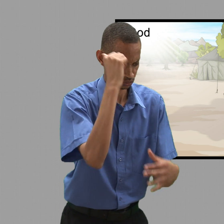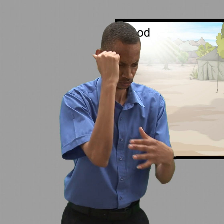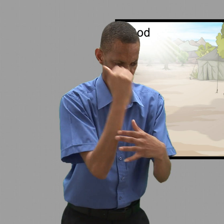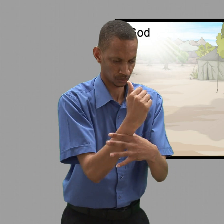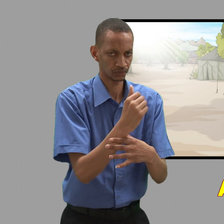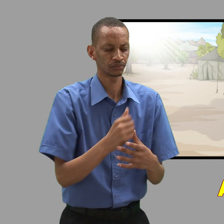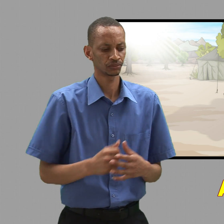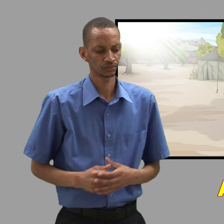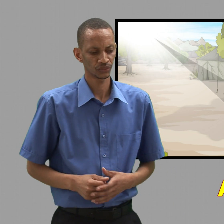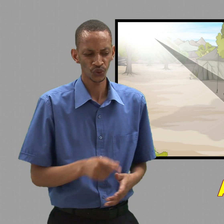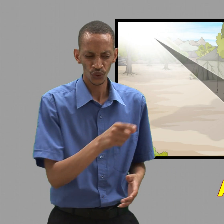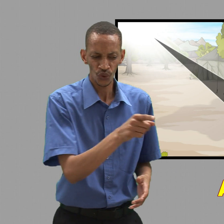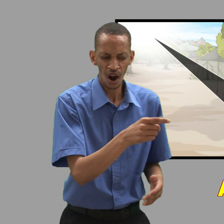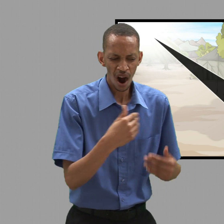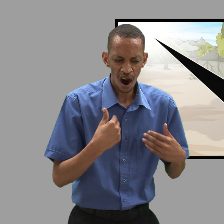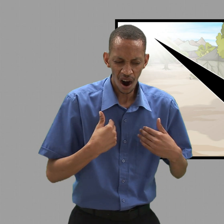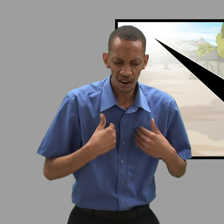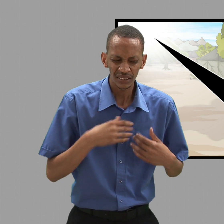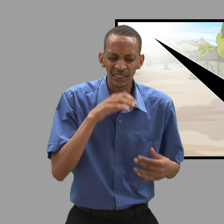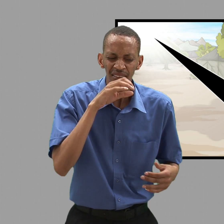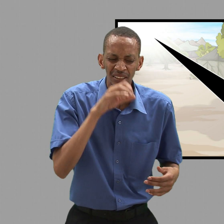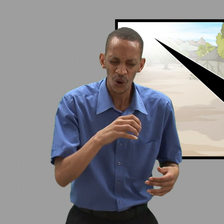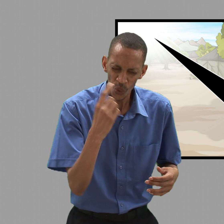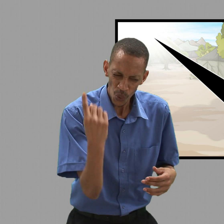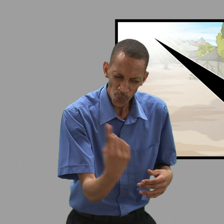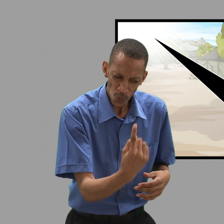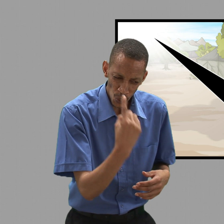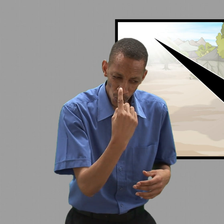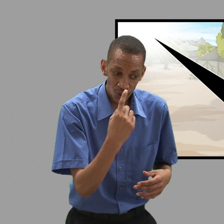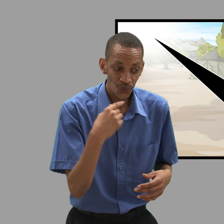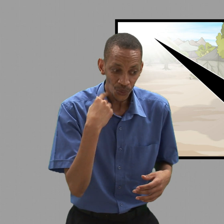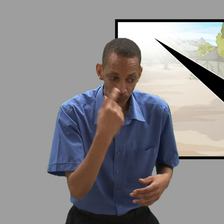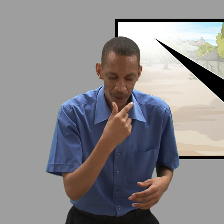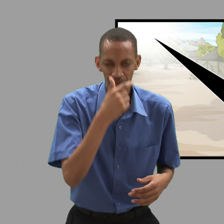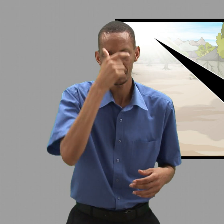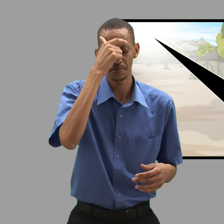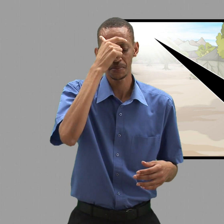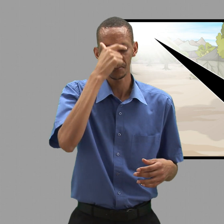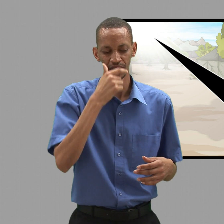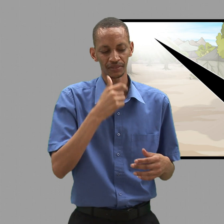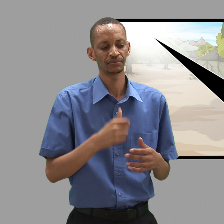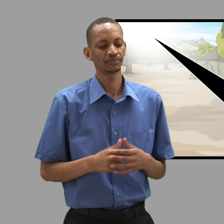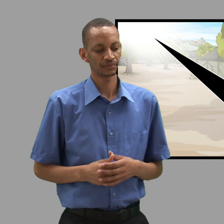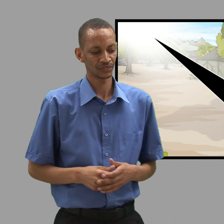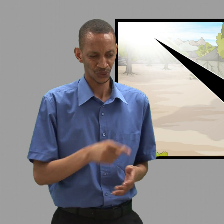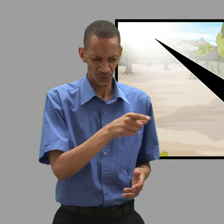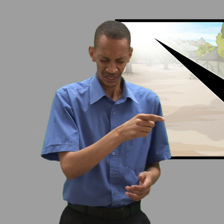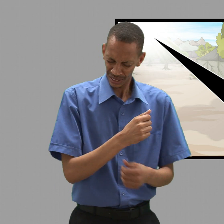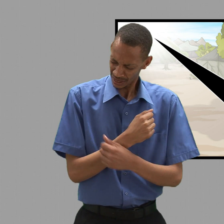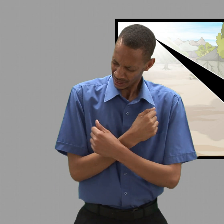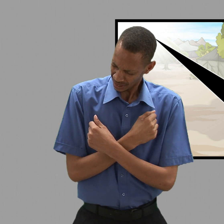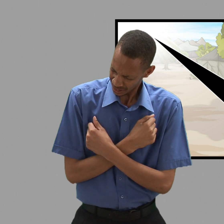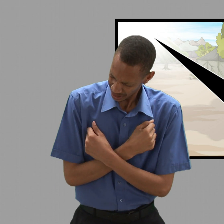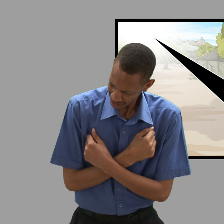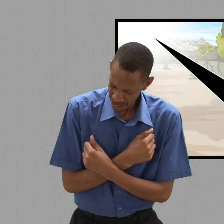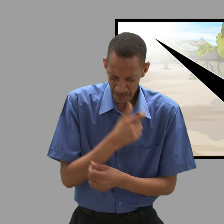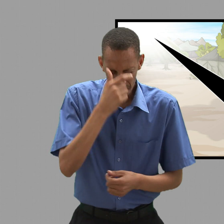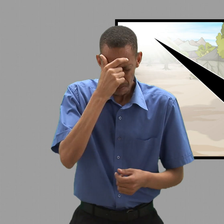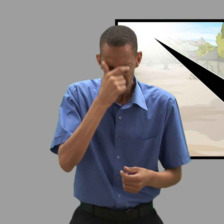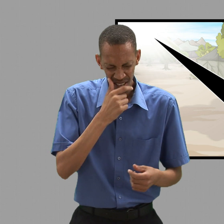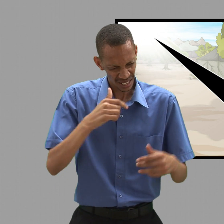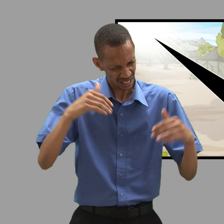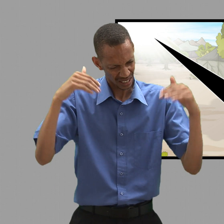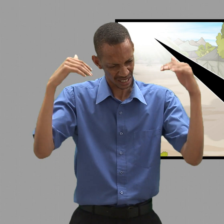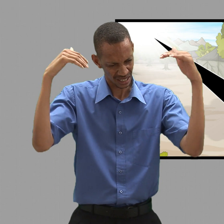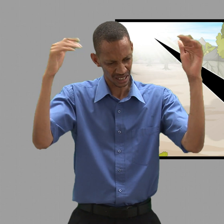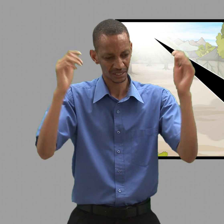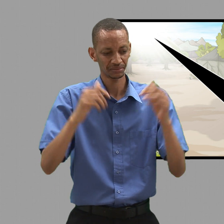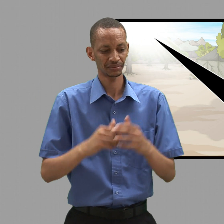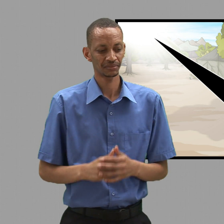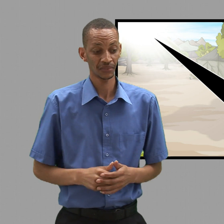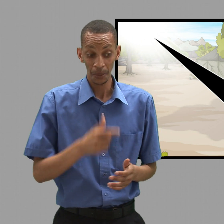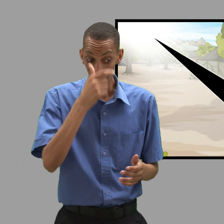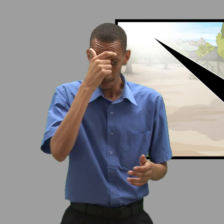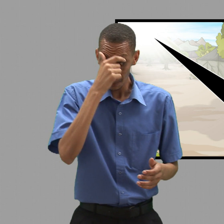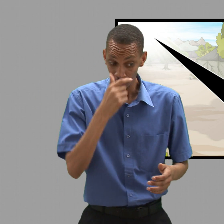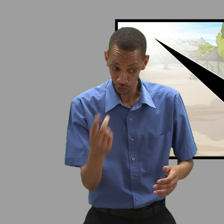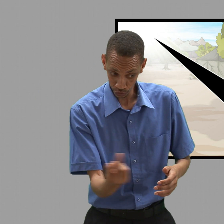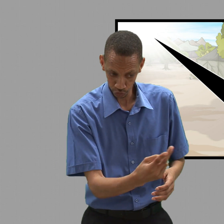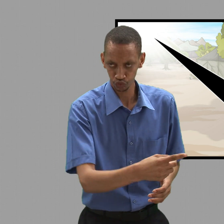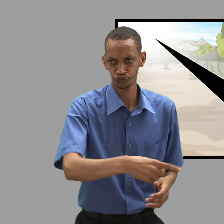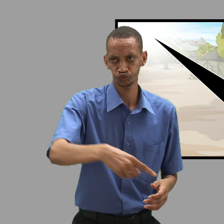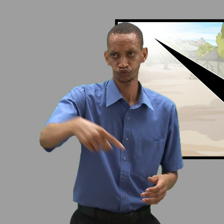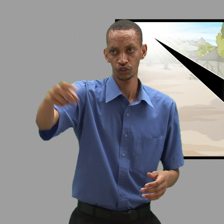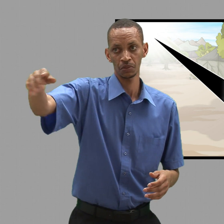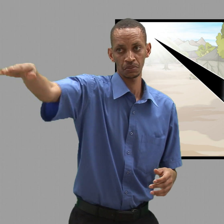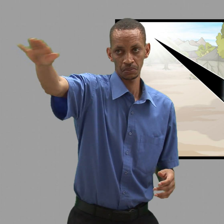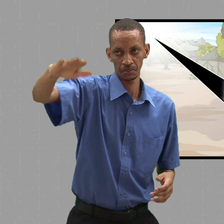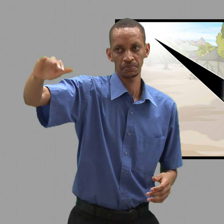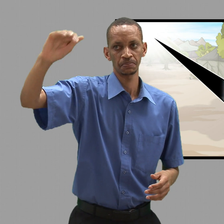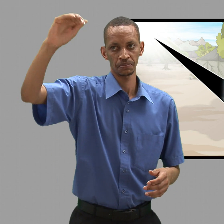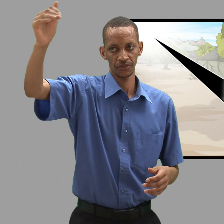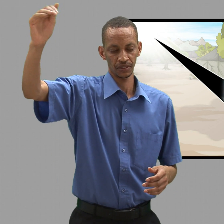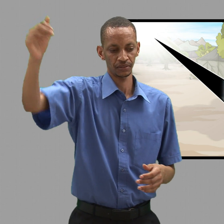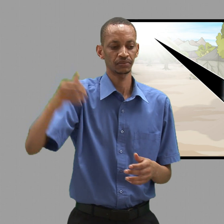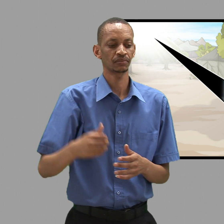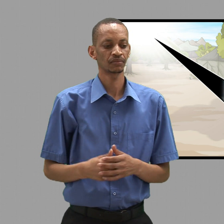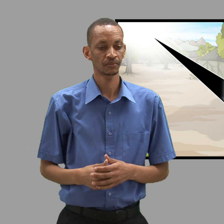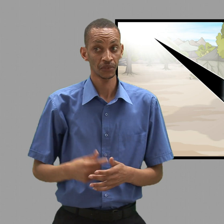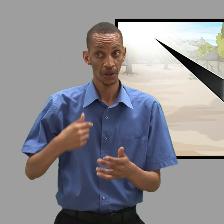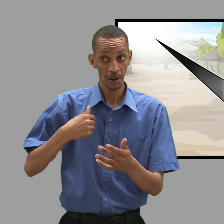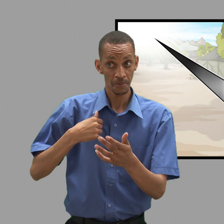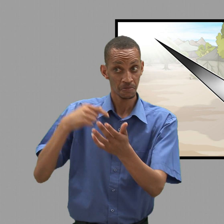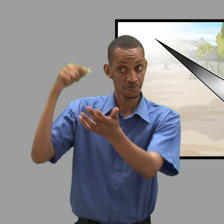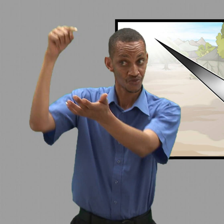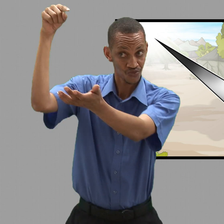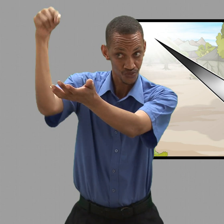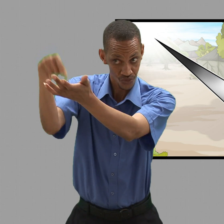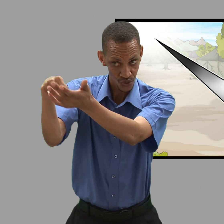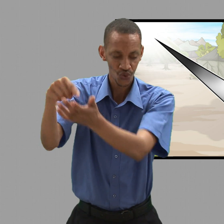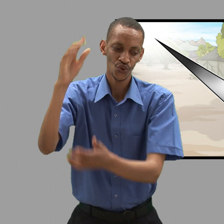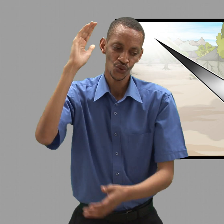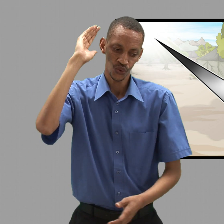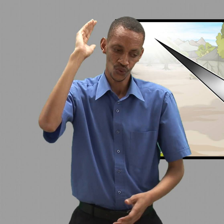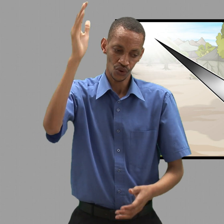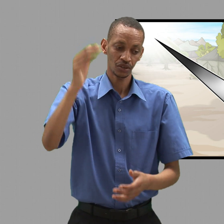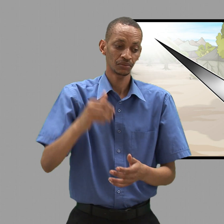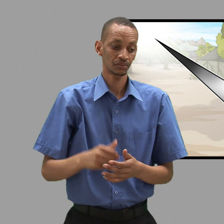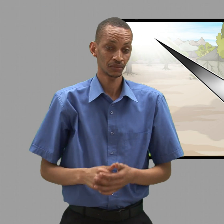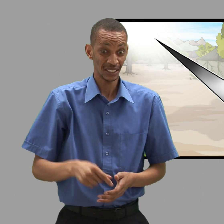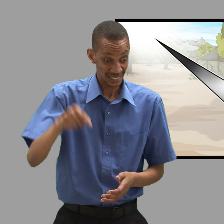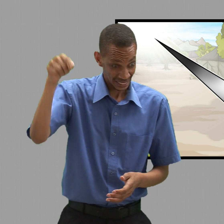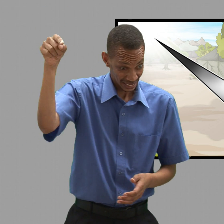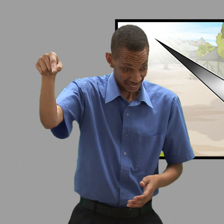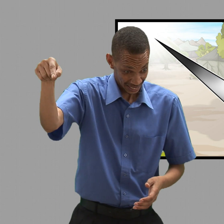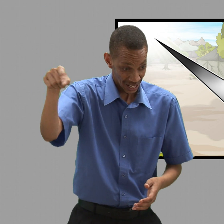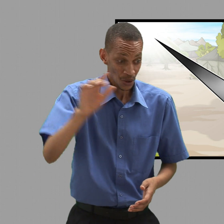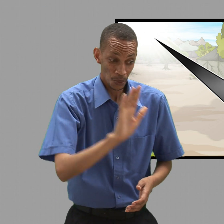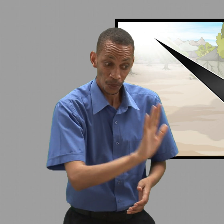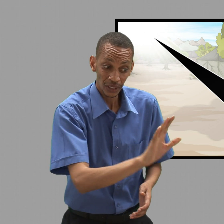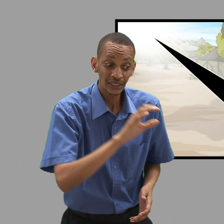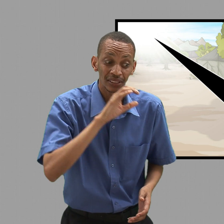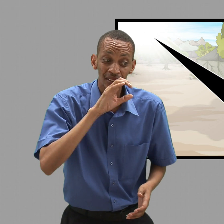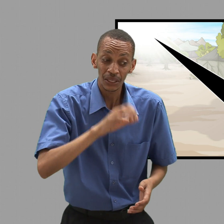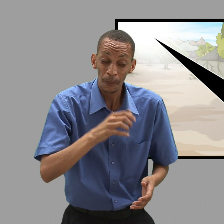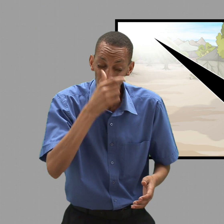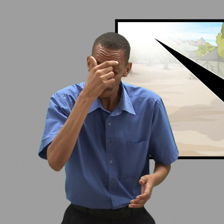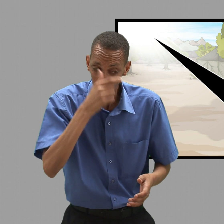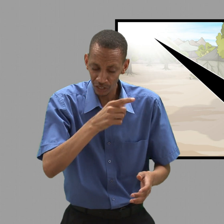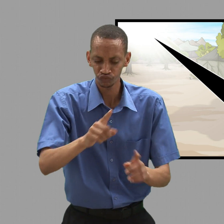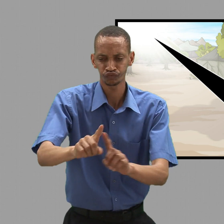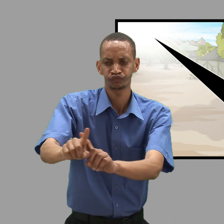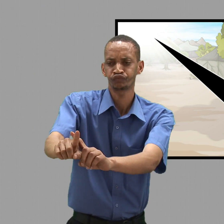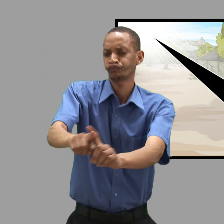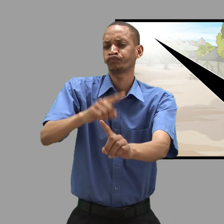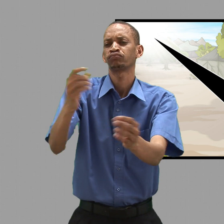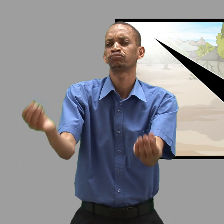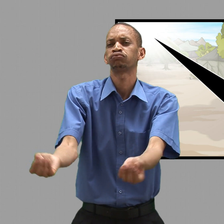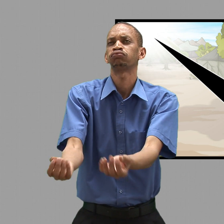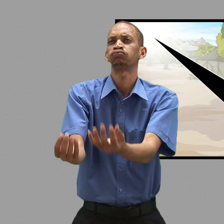“Take your son,” God said, “your only son Isaac, whom you love, and go to the land of Moriah.